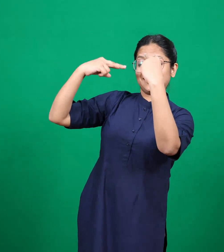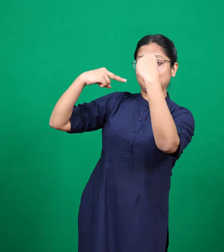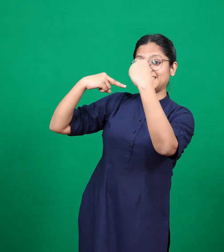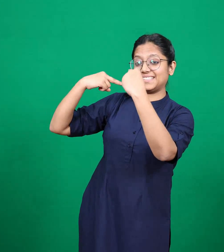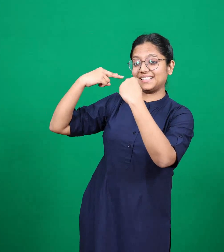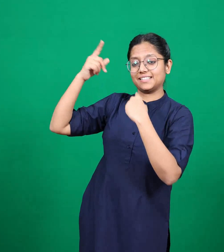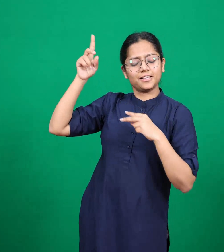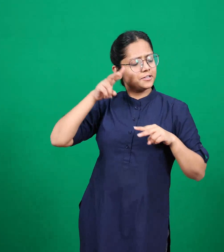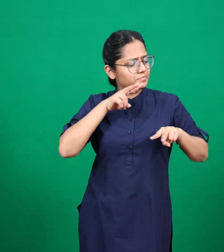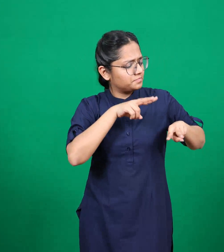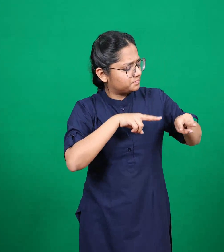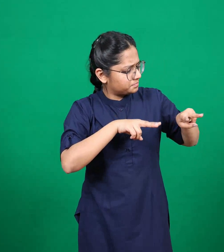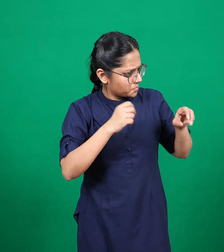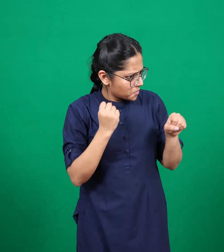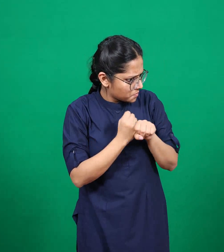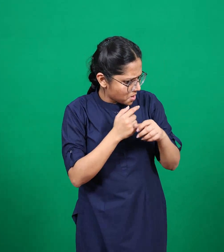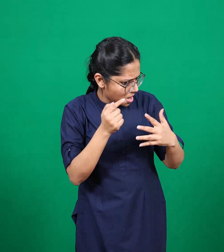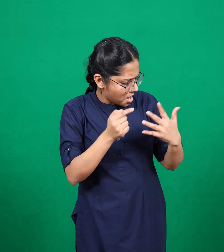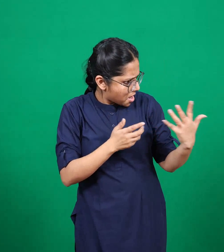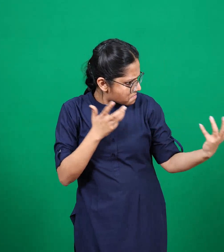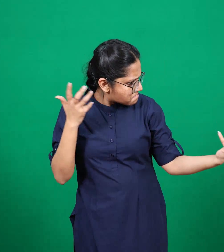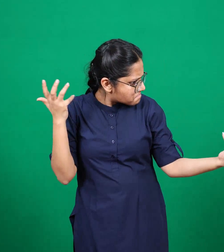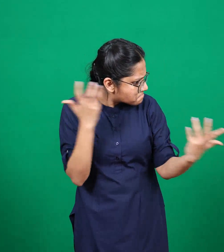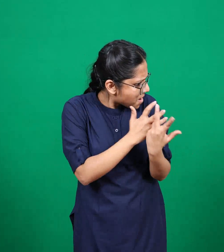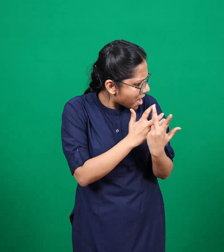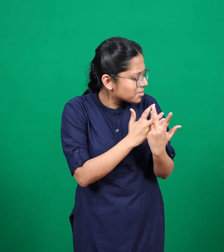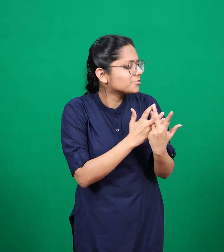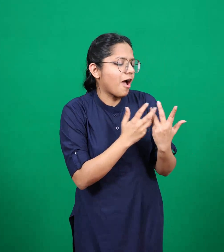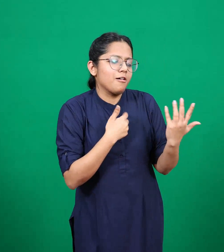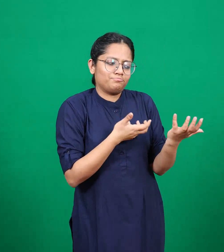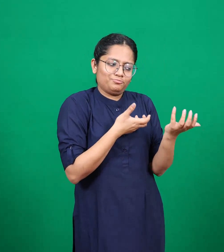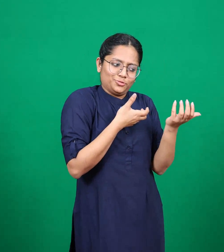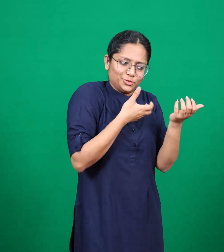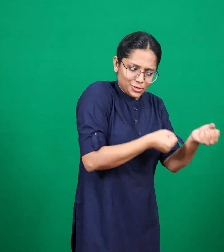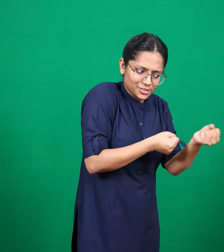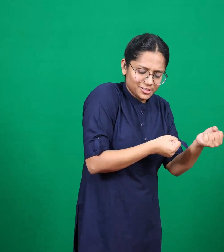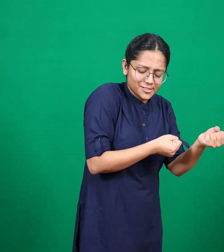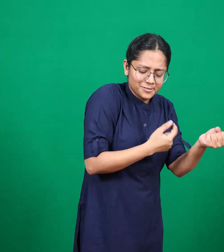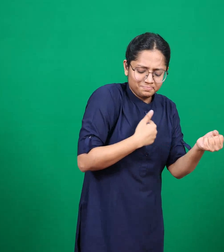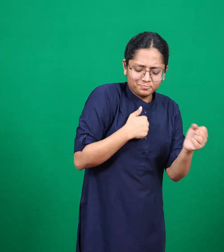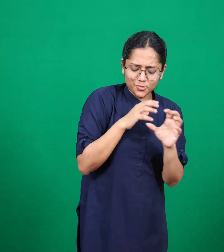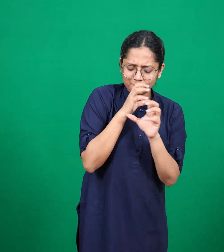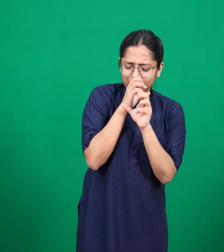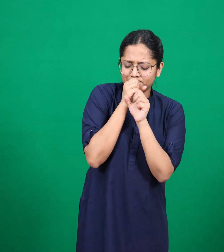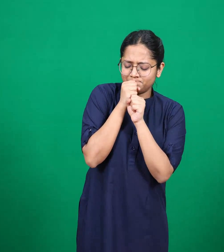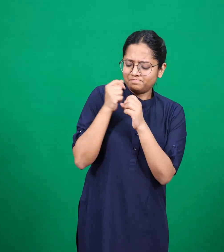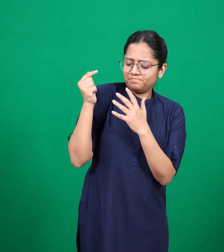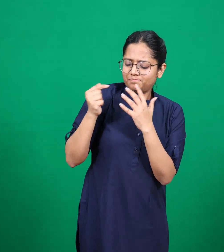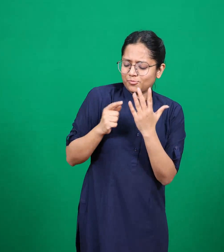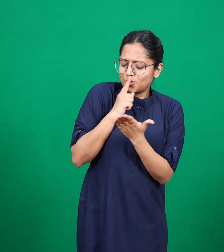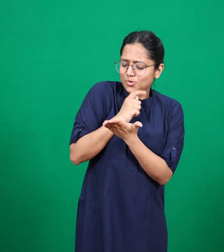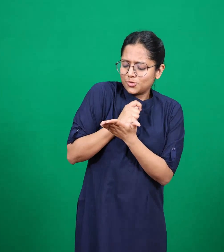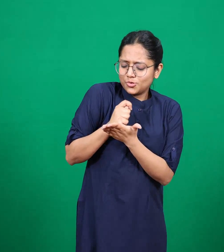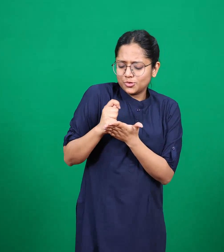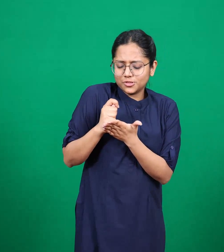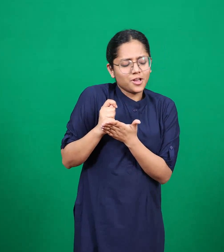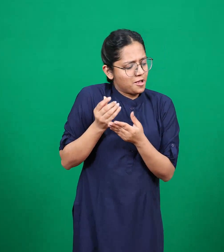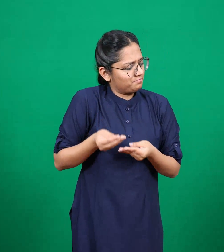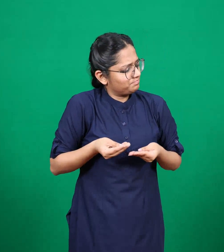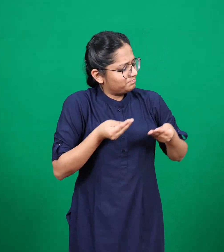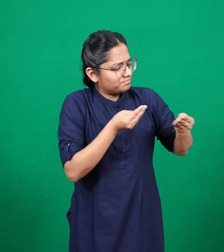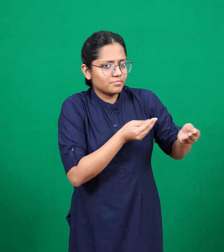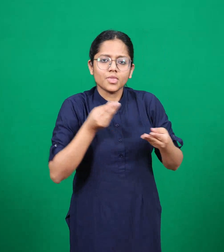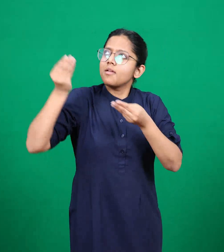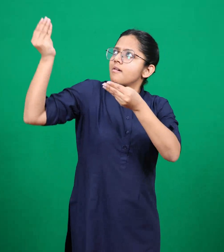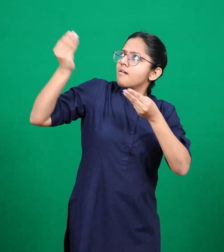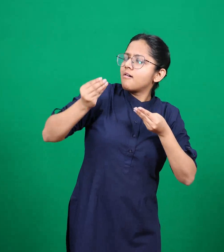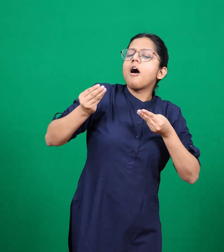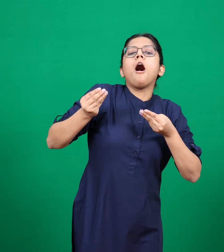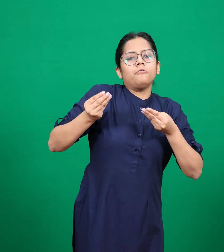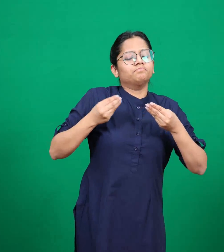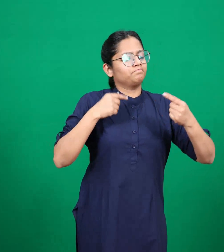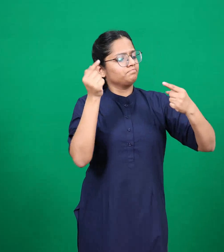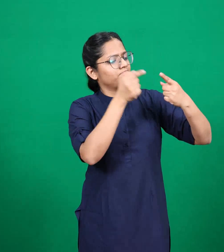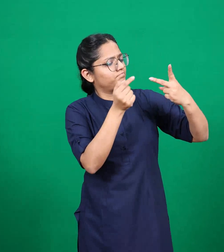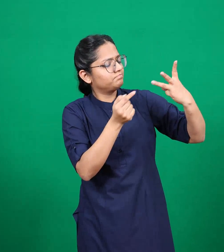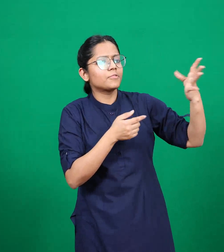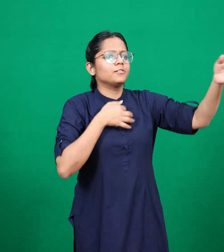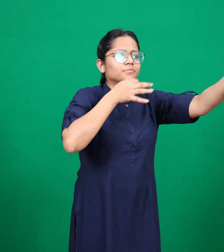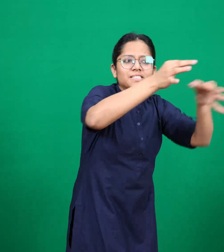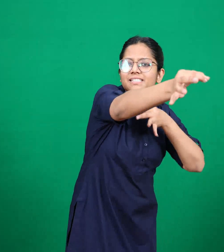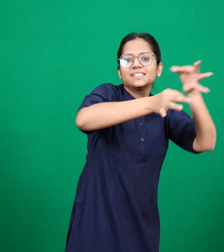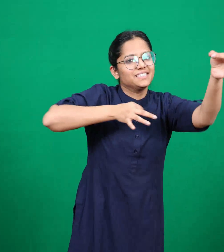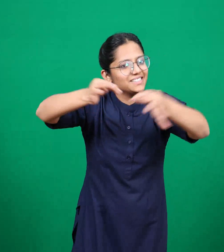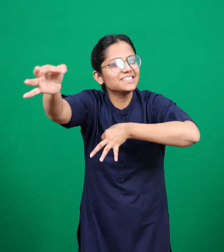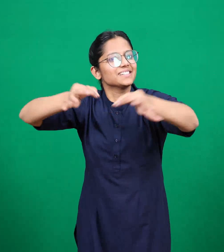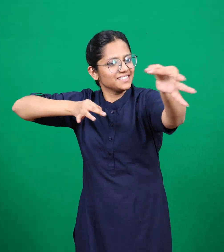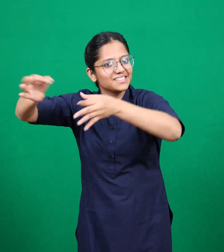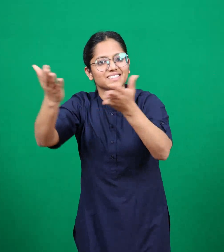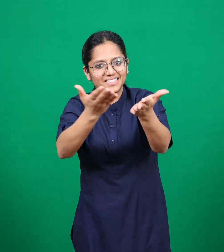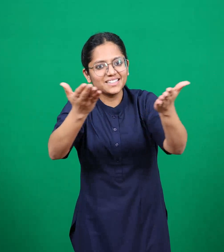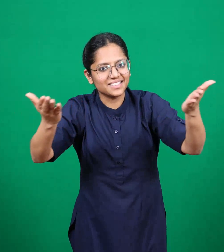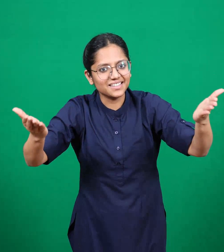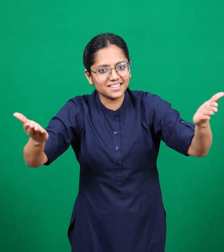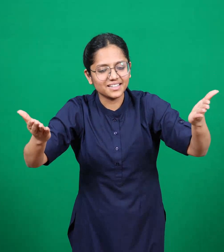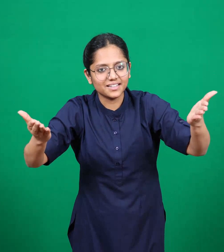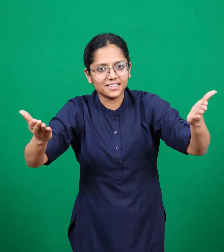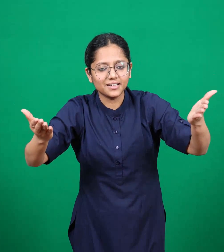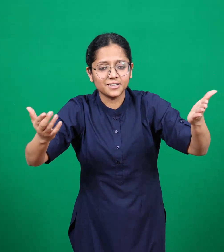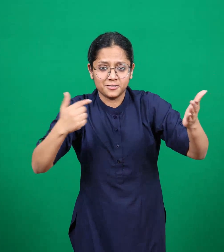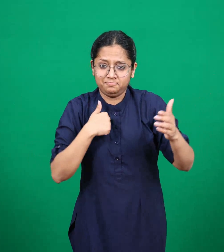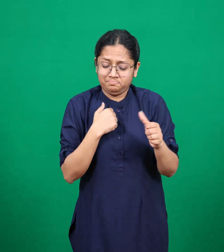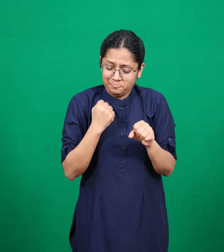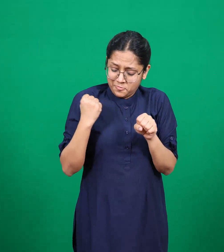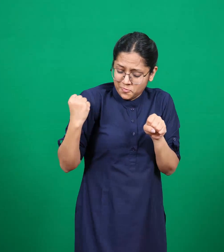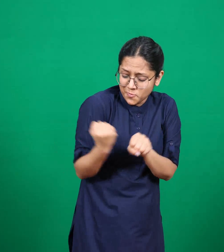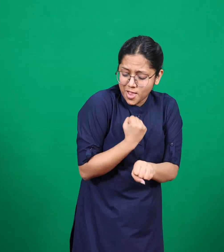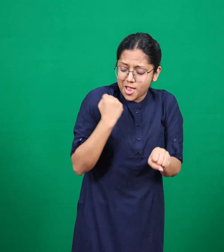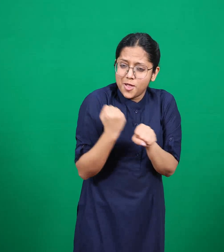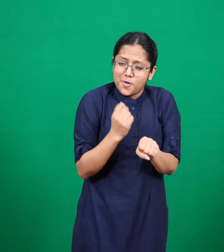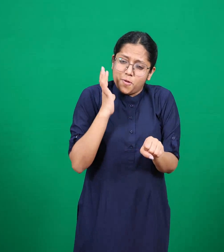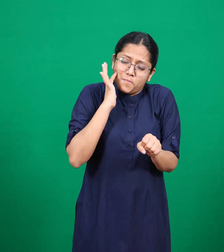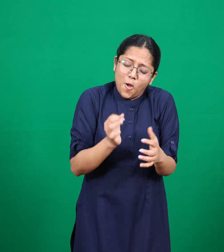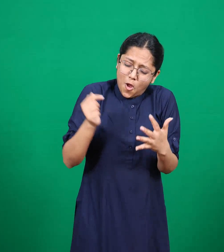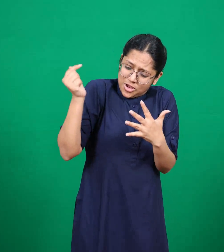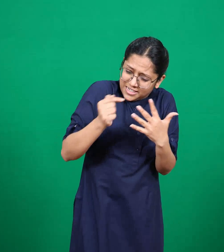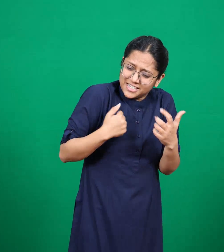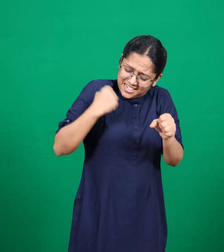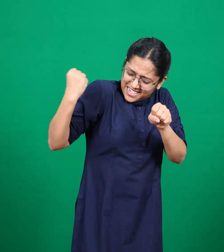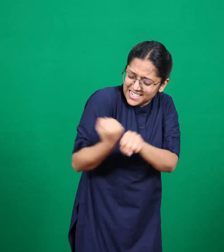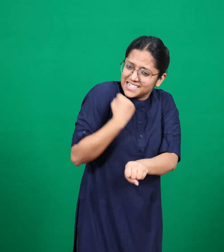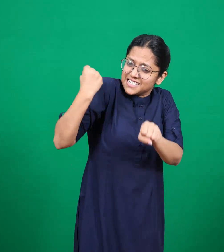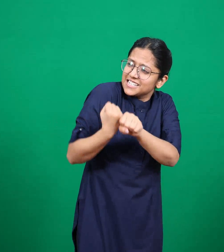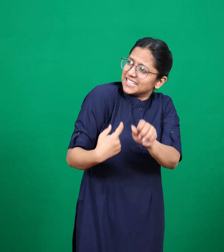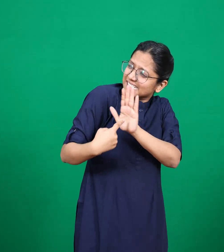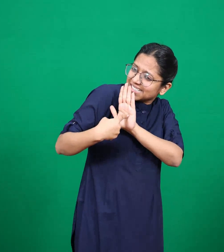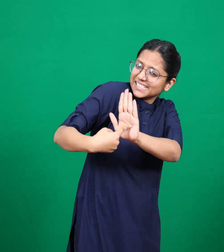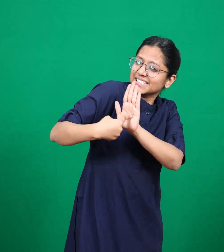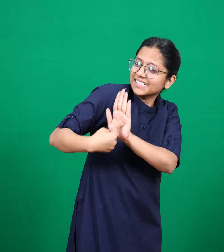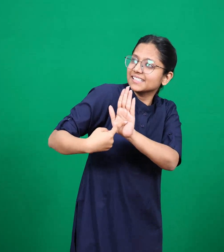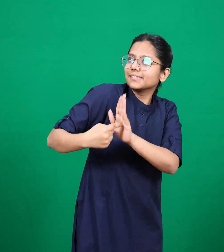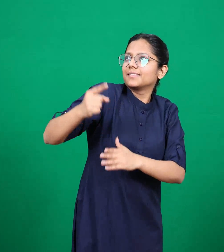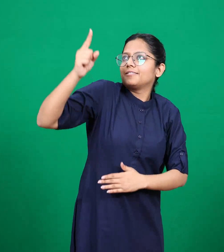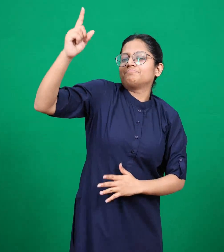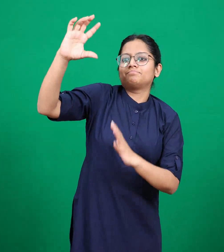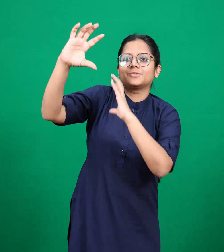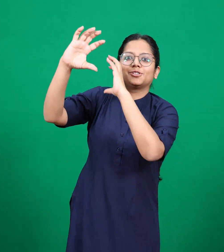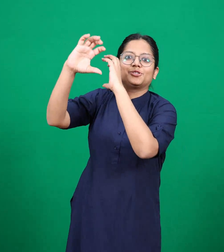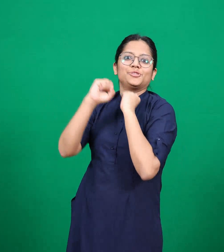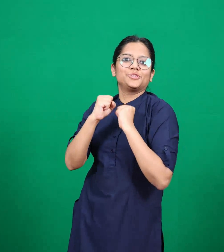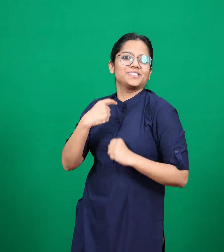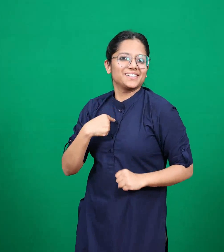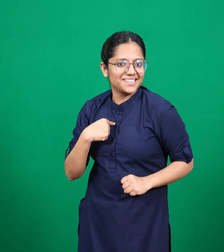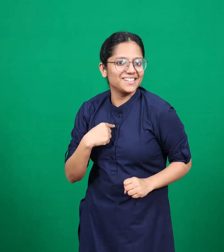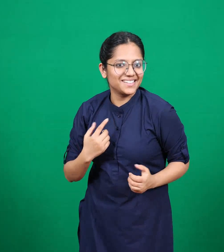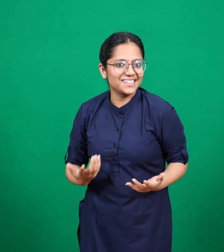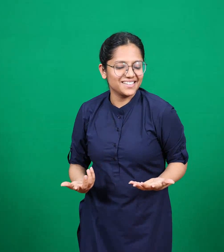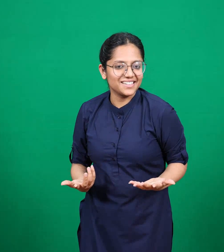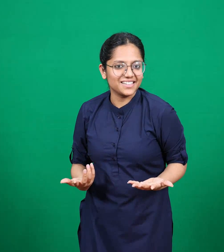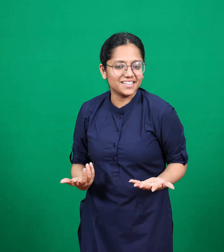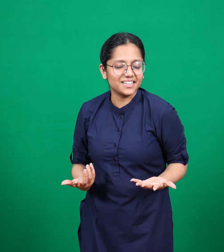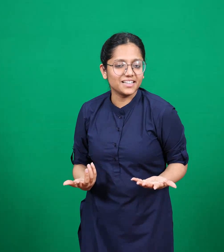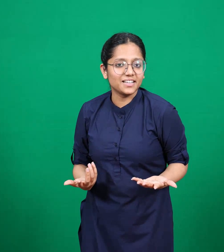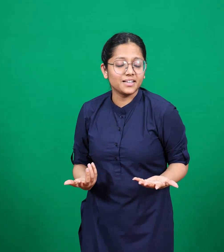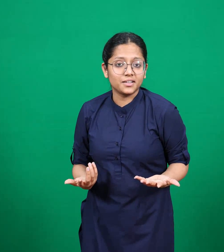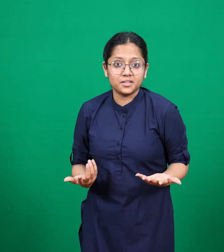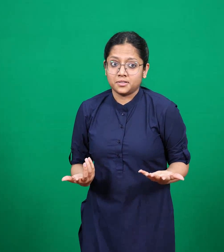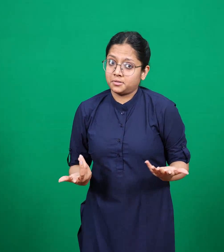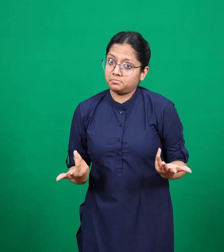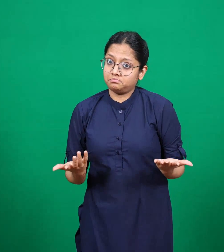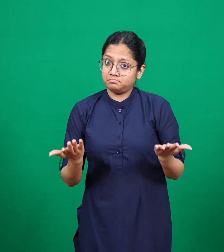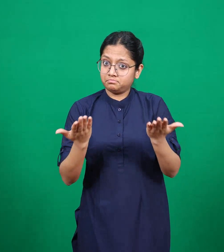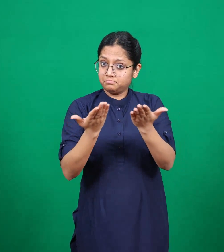Now it is required of stewards that they be found faithful.